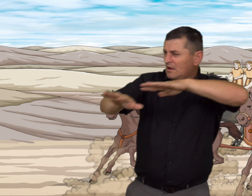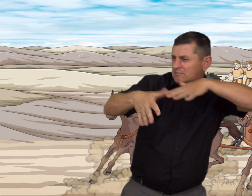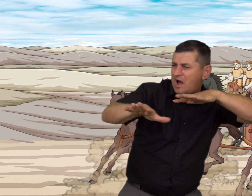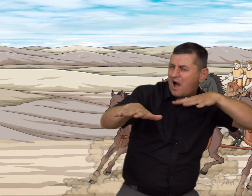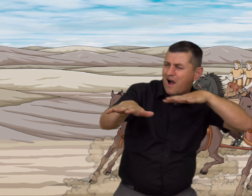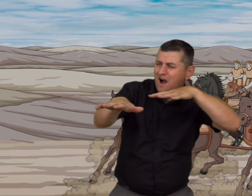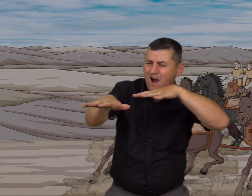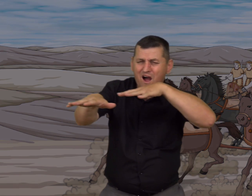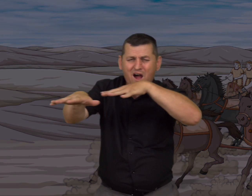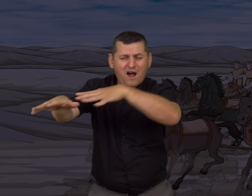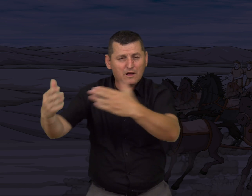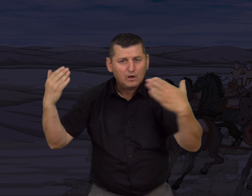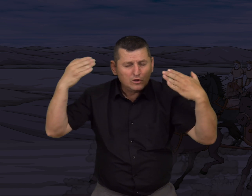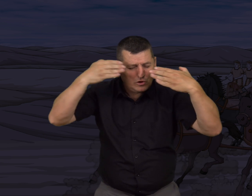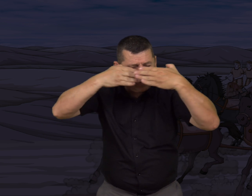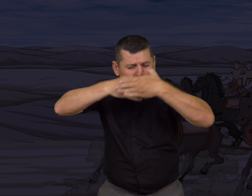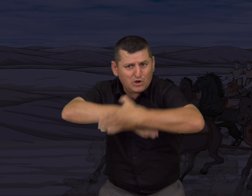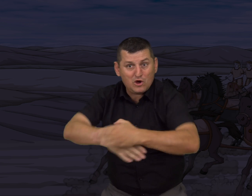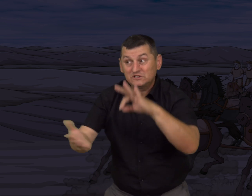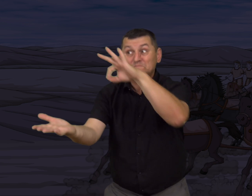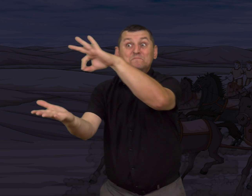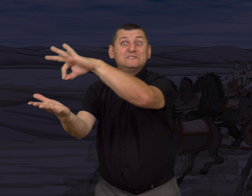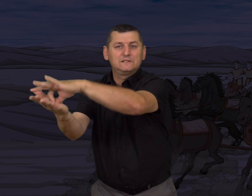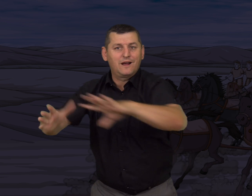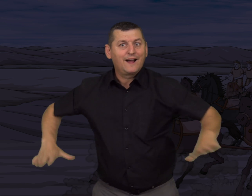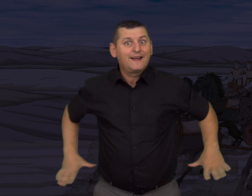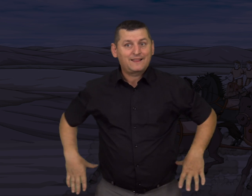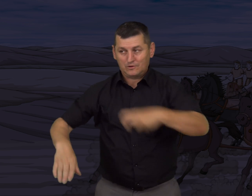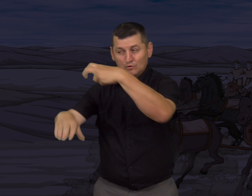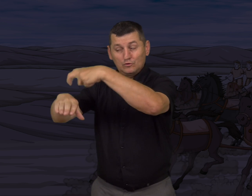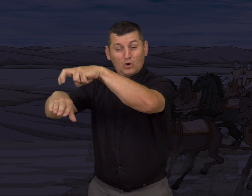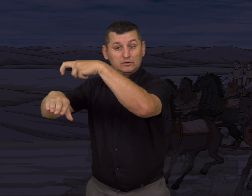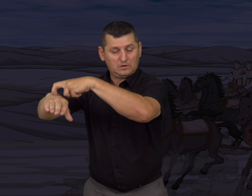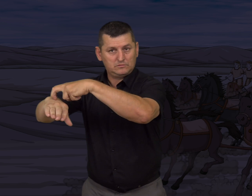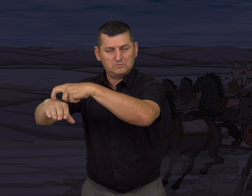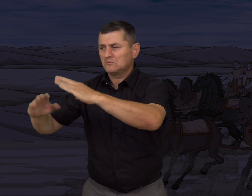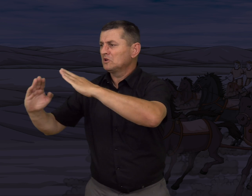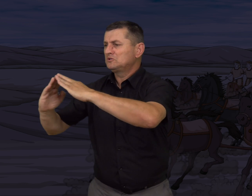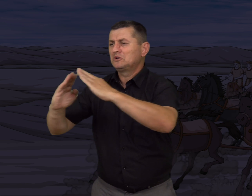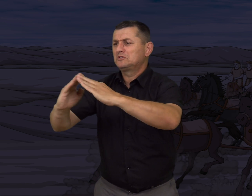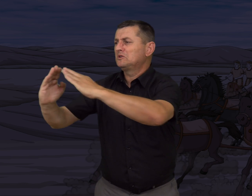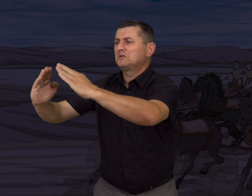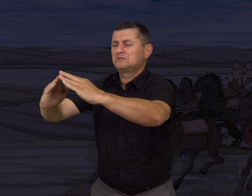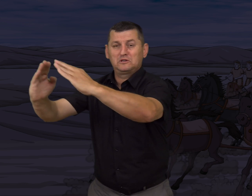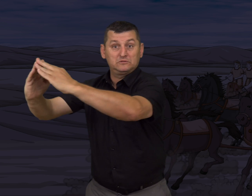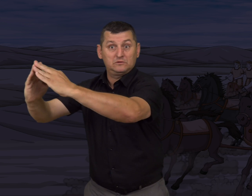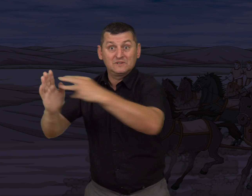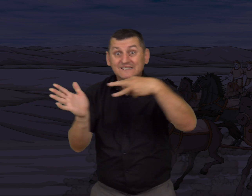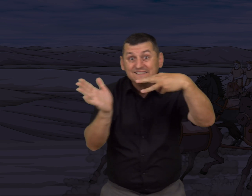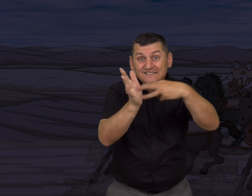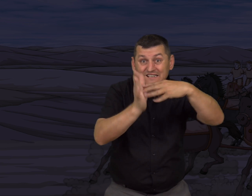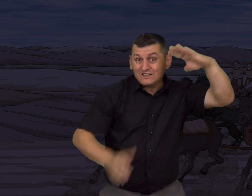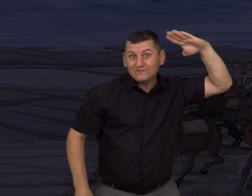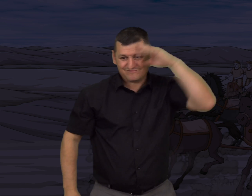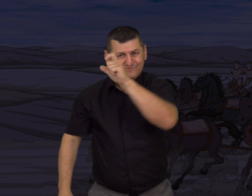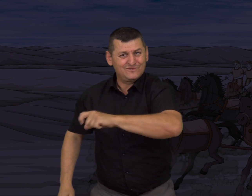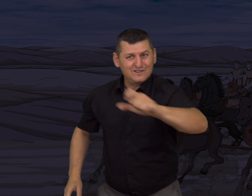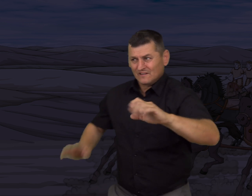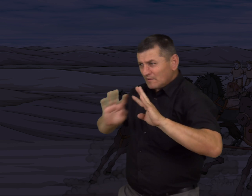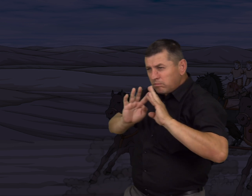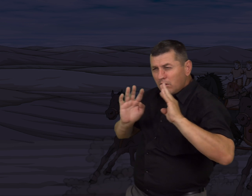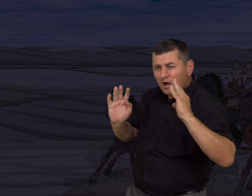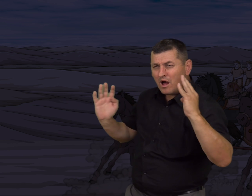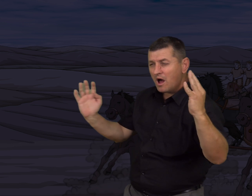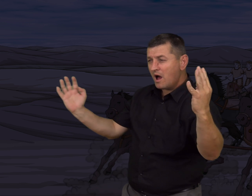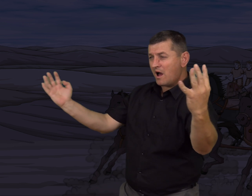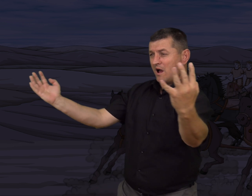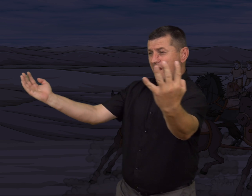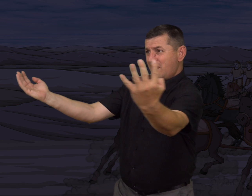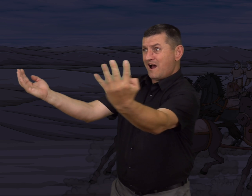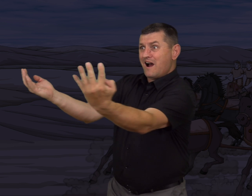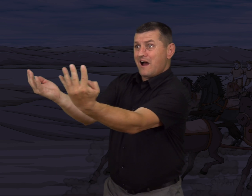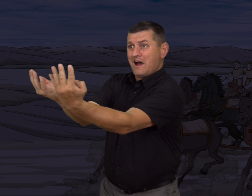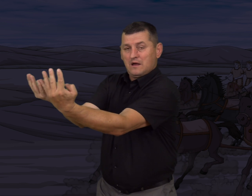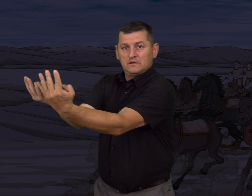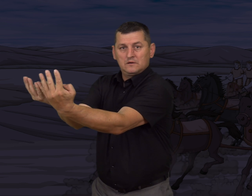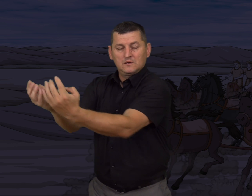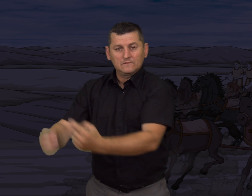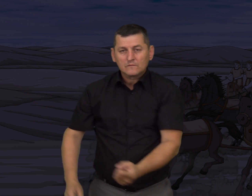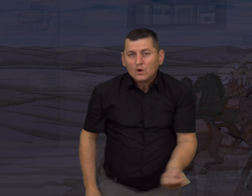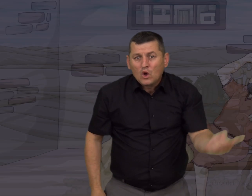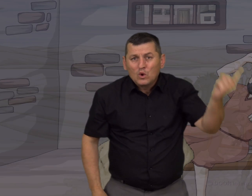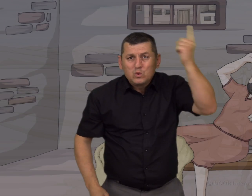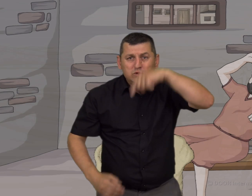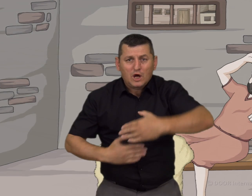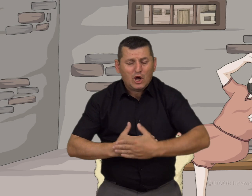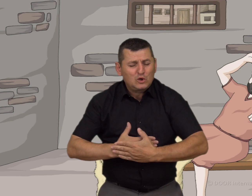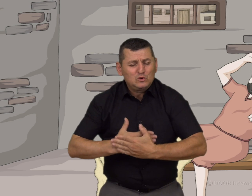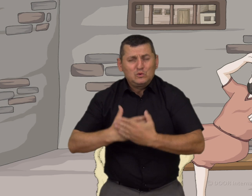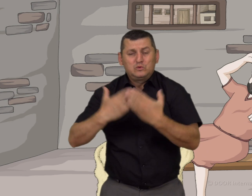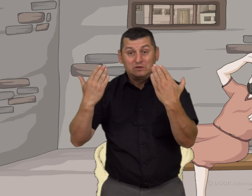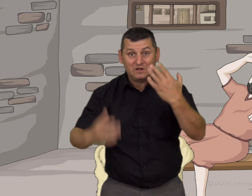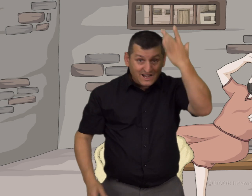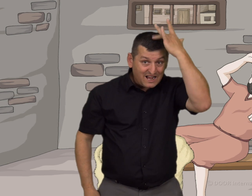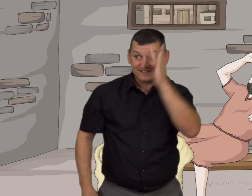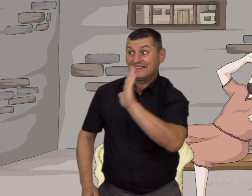They went there by night and surrounded the city.